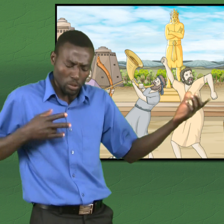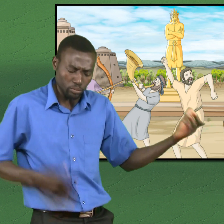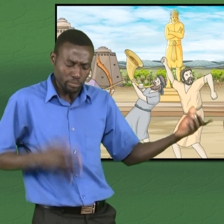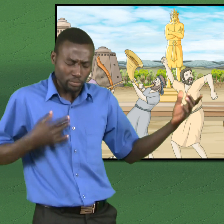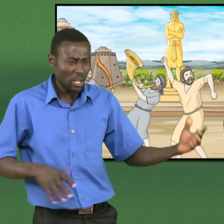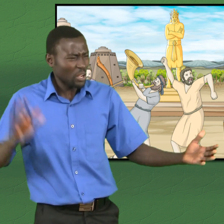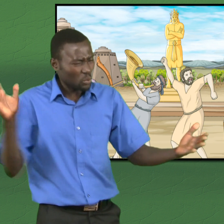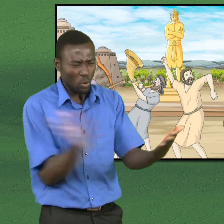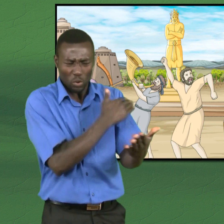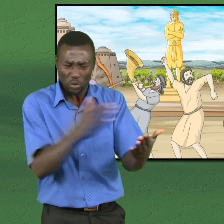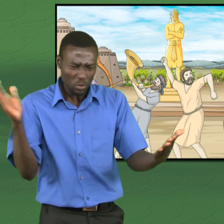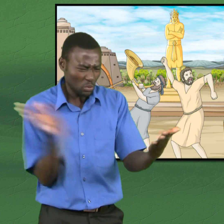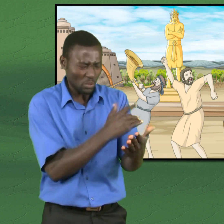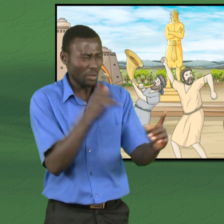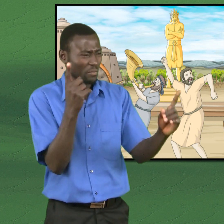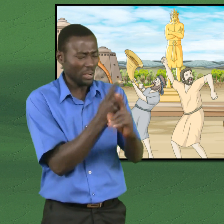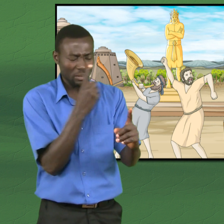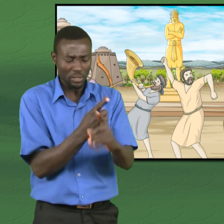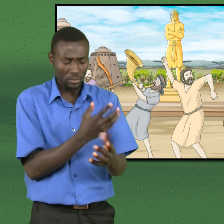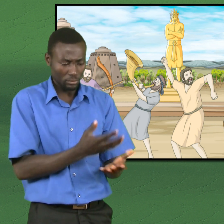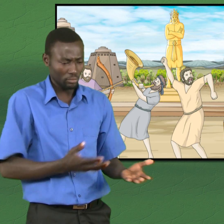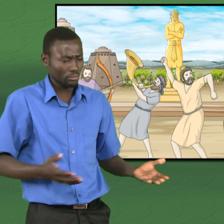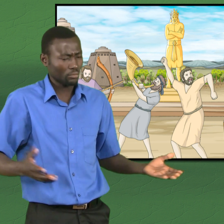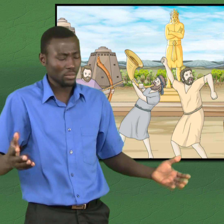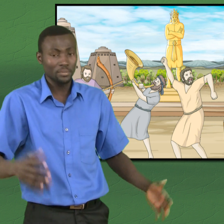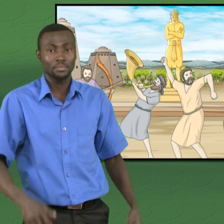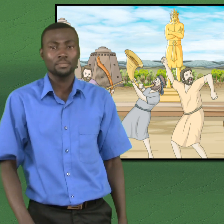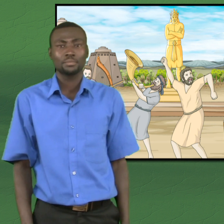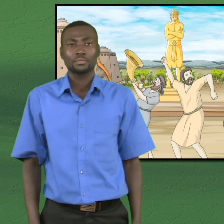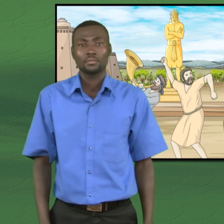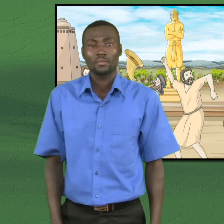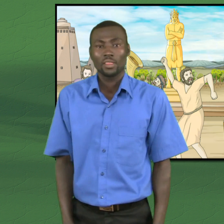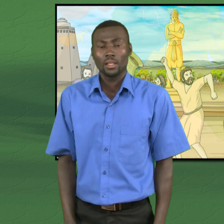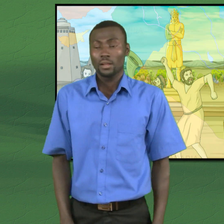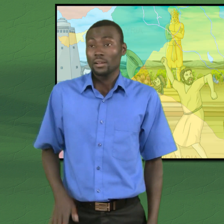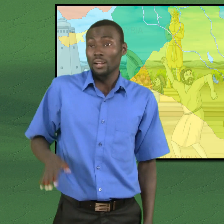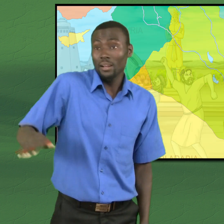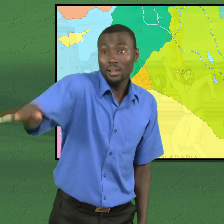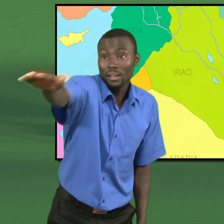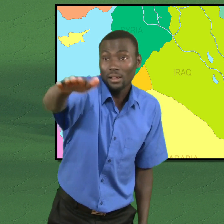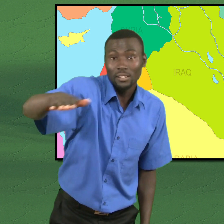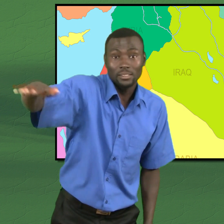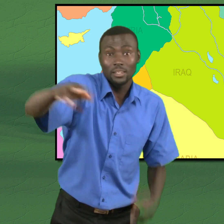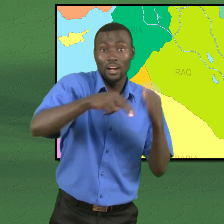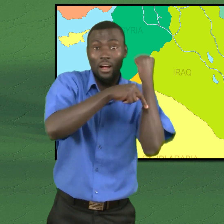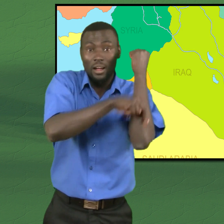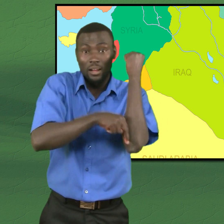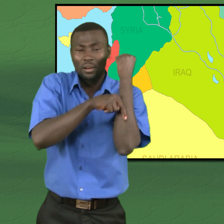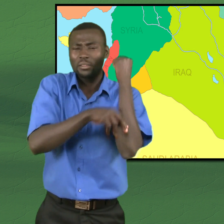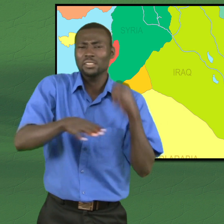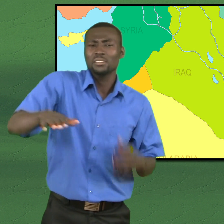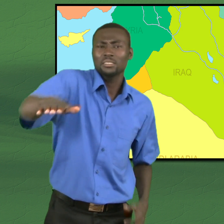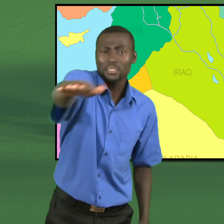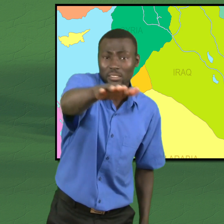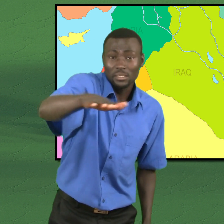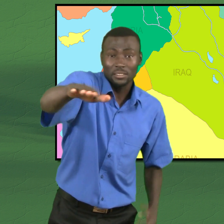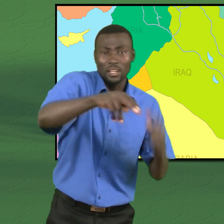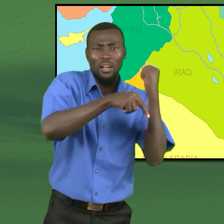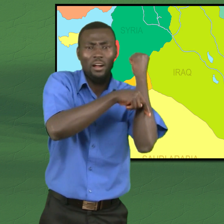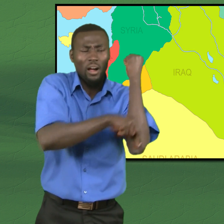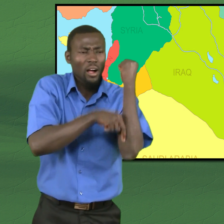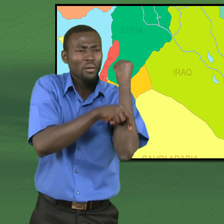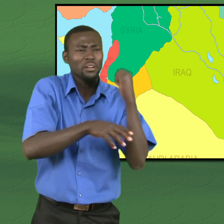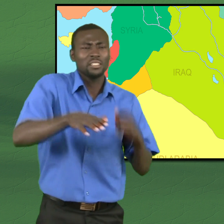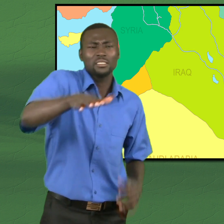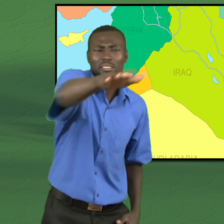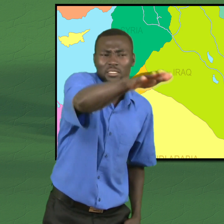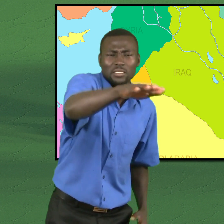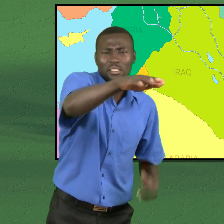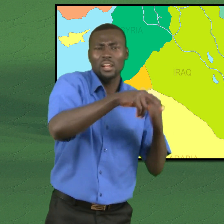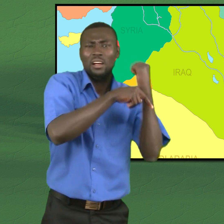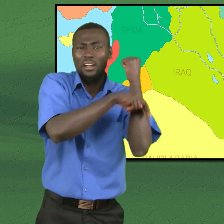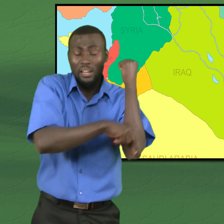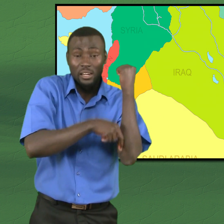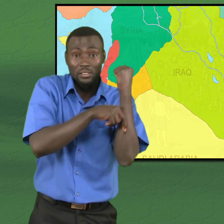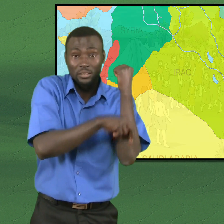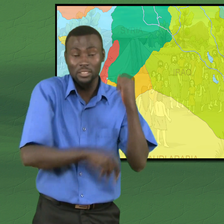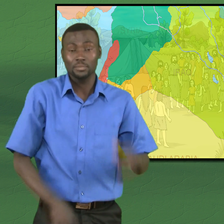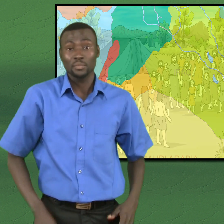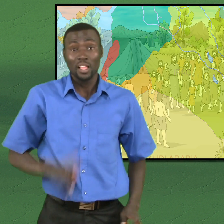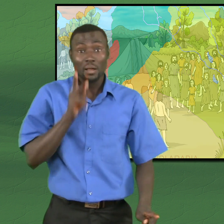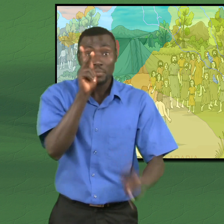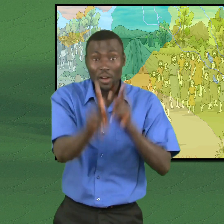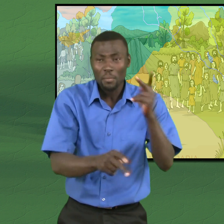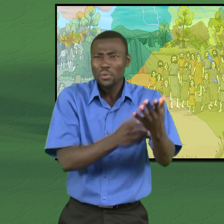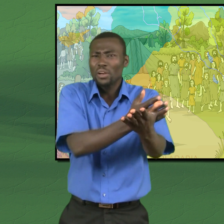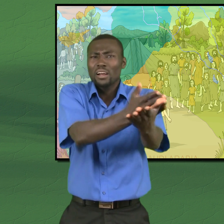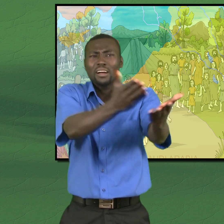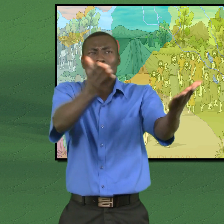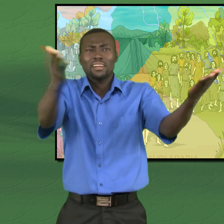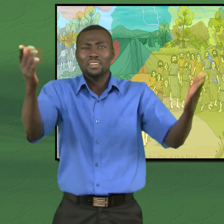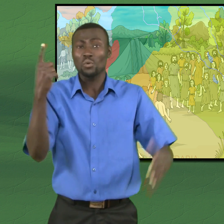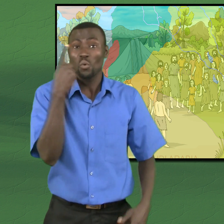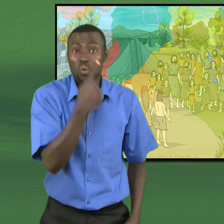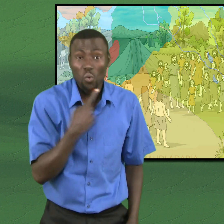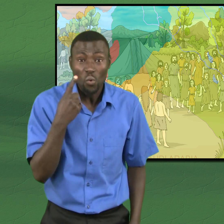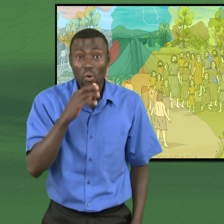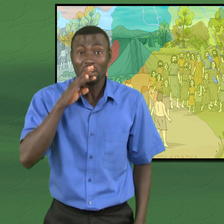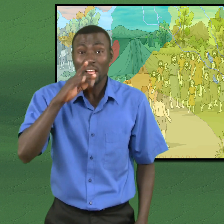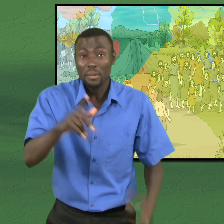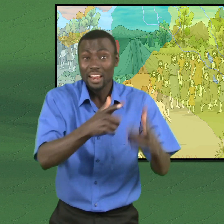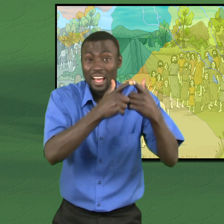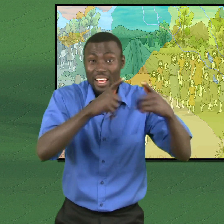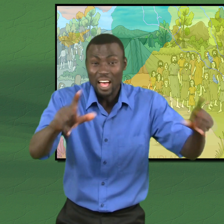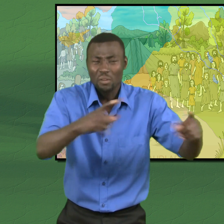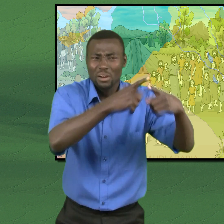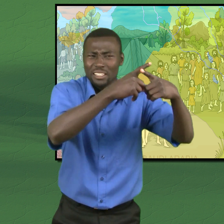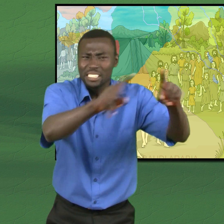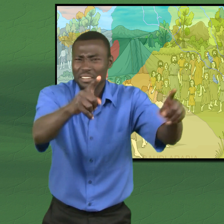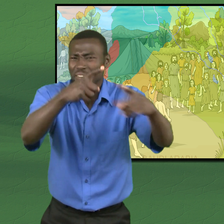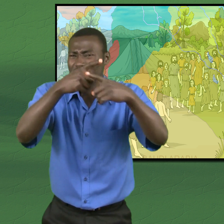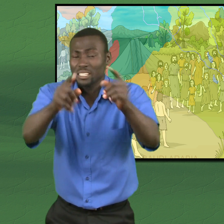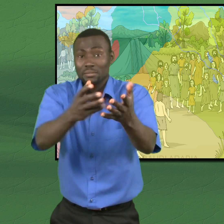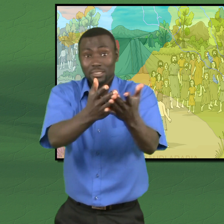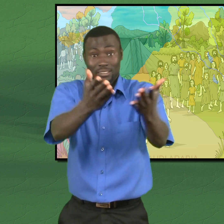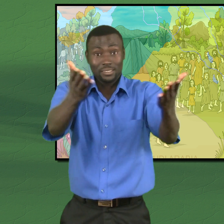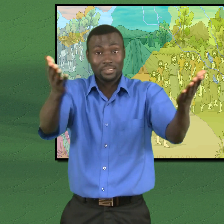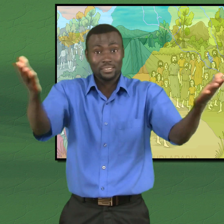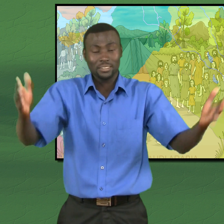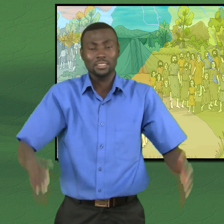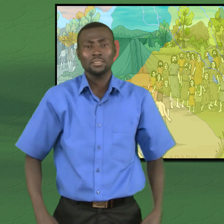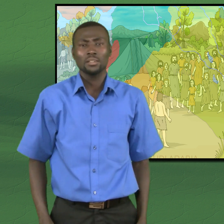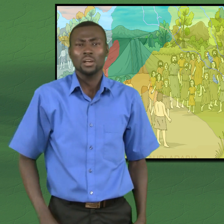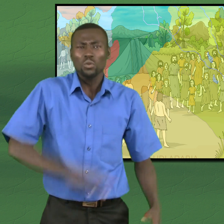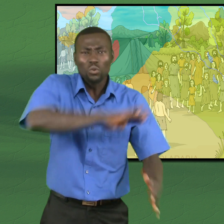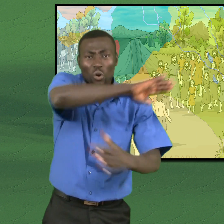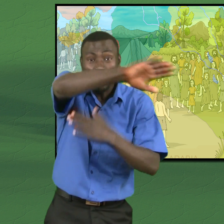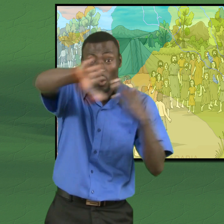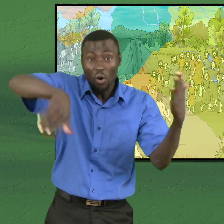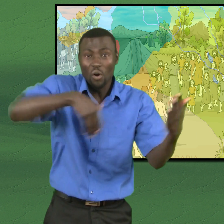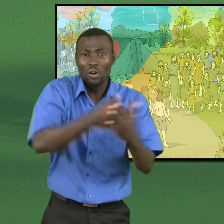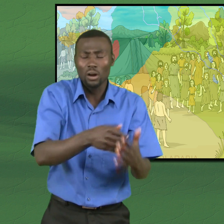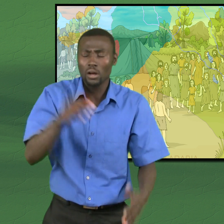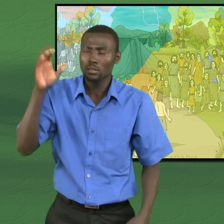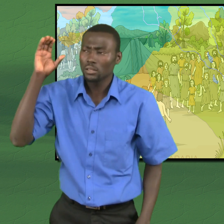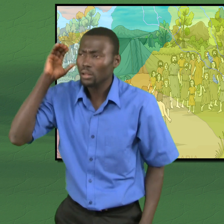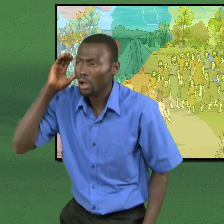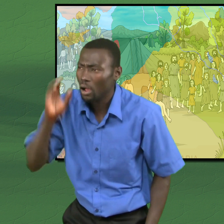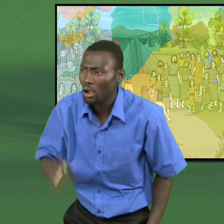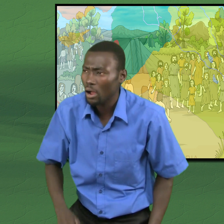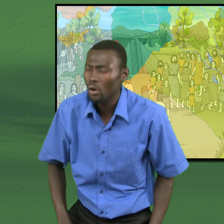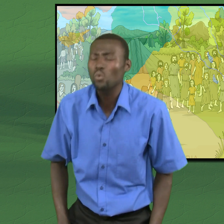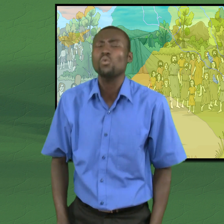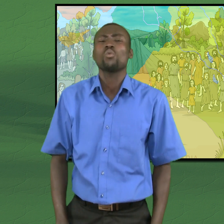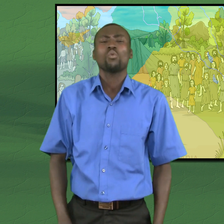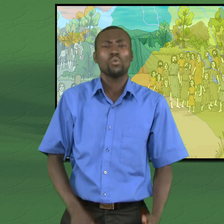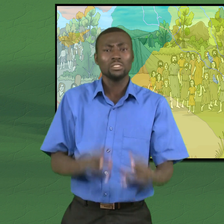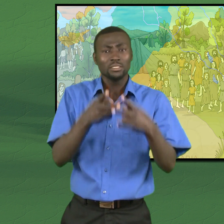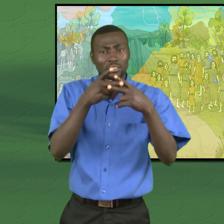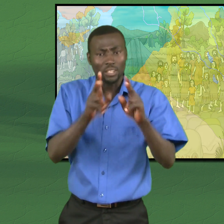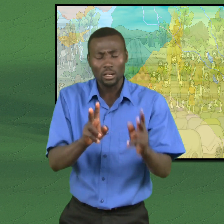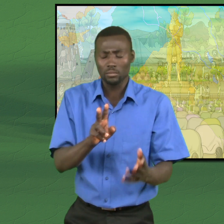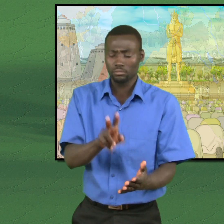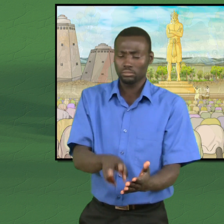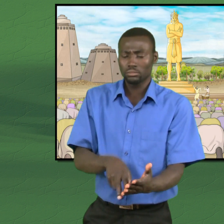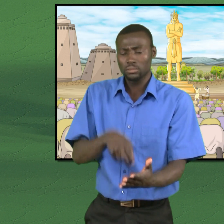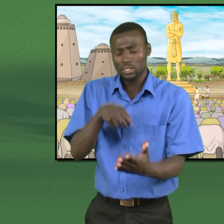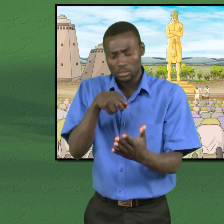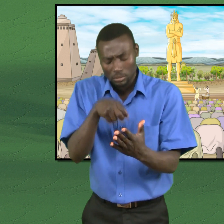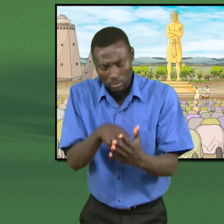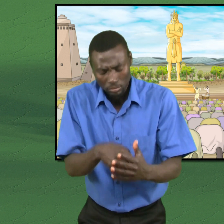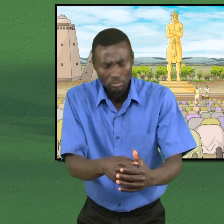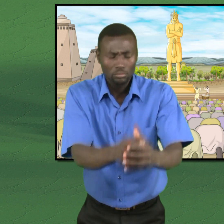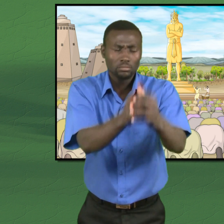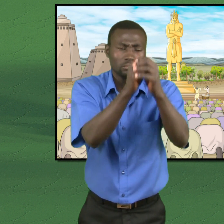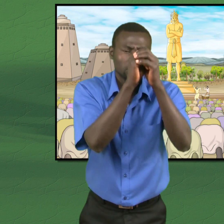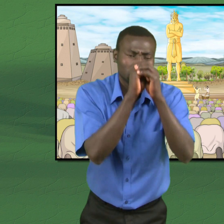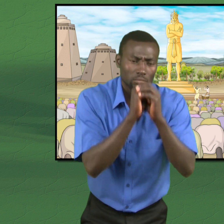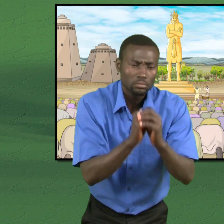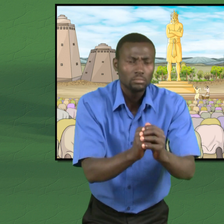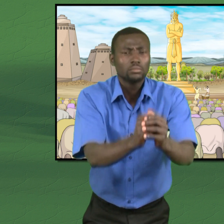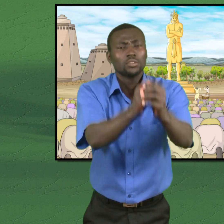And whoever does not fall down and worship will immediately be thrown into the blazing fiery furnace.”